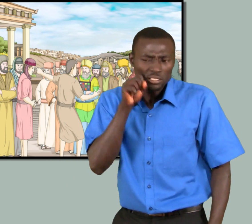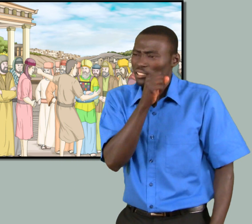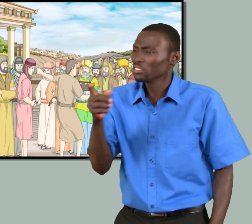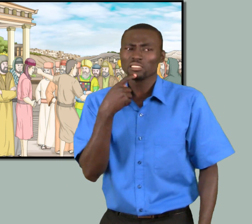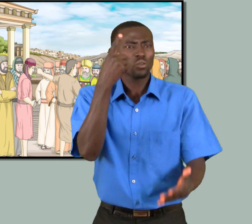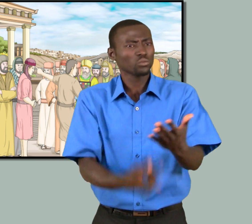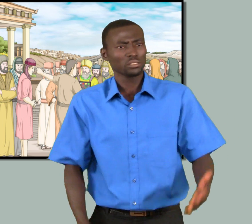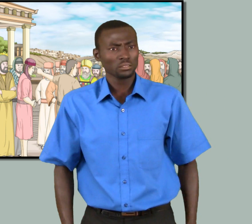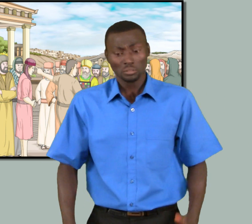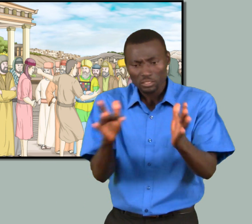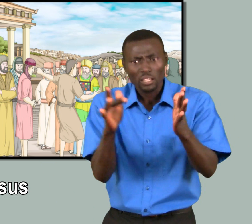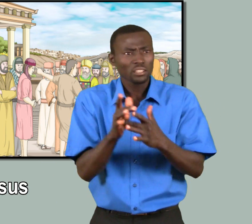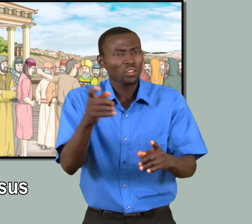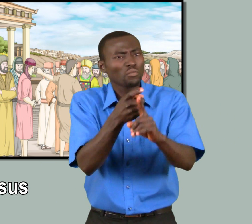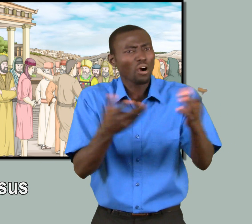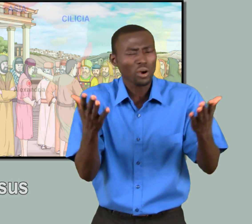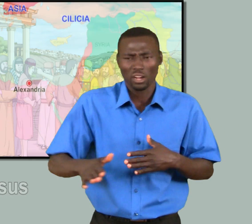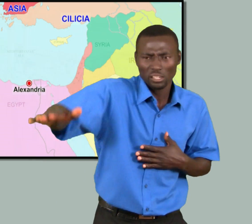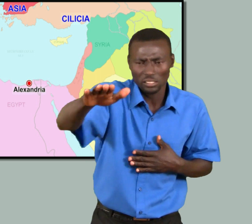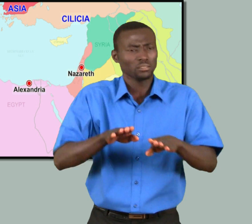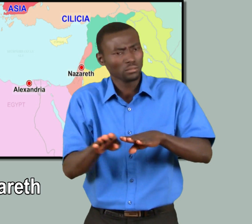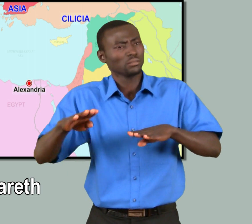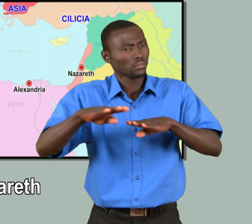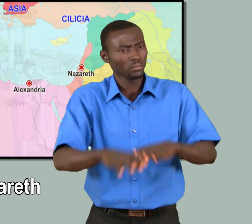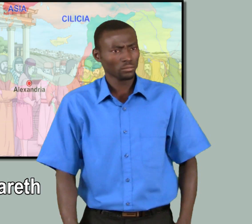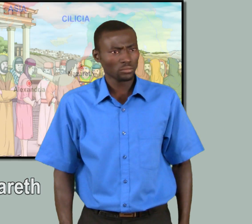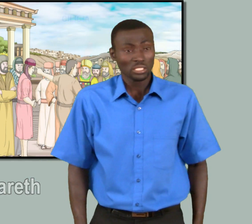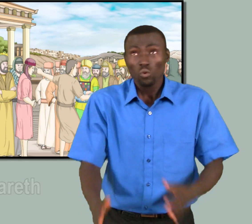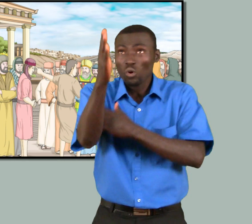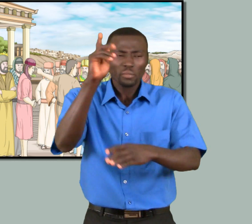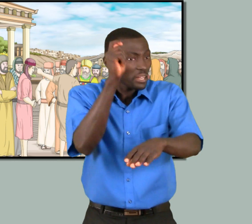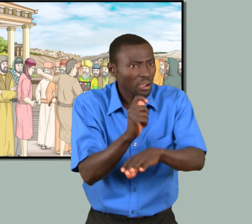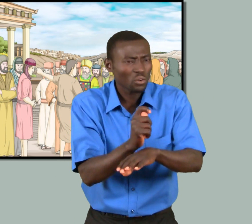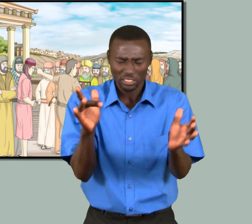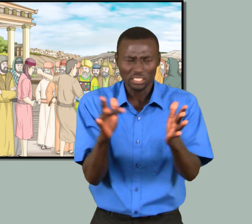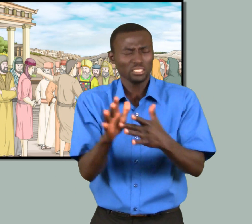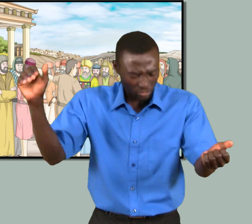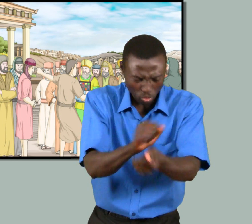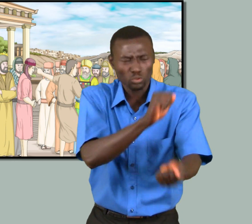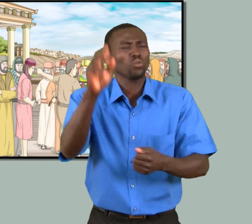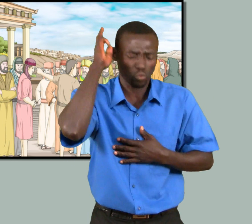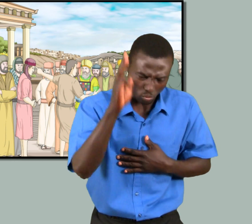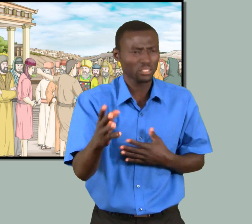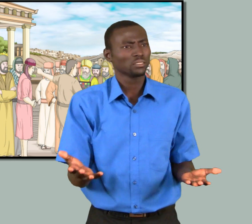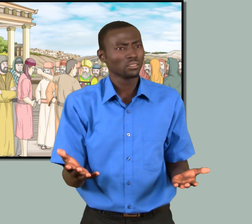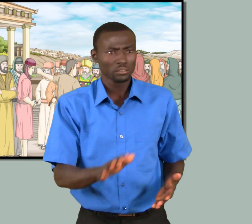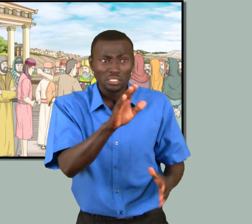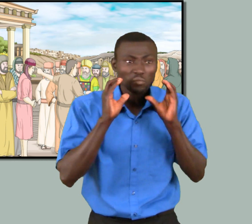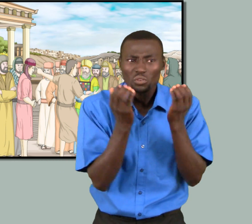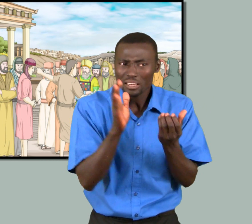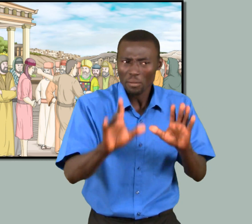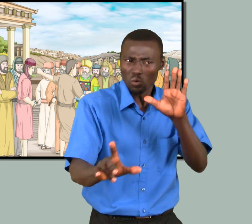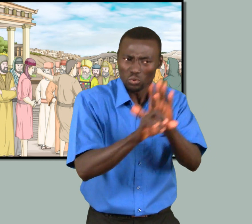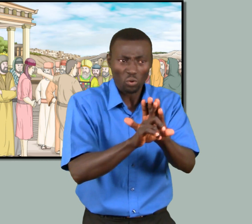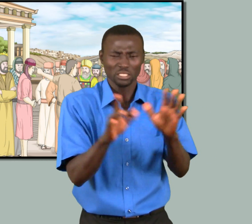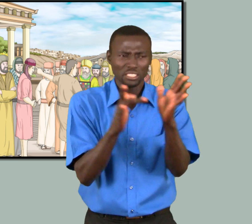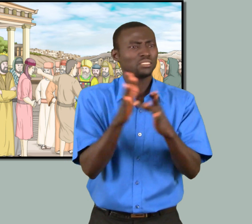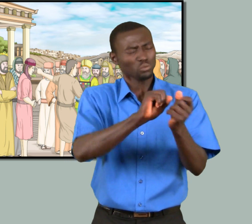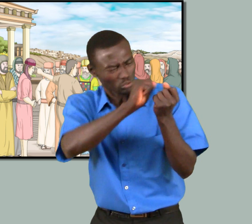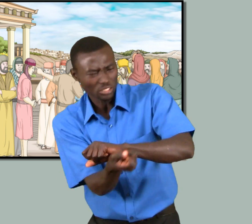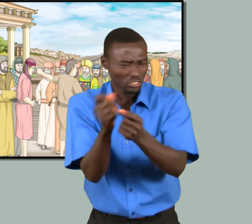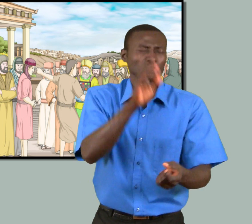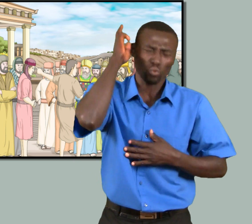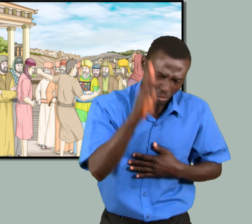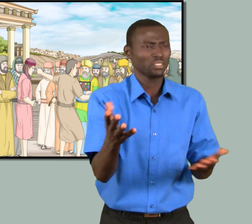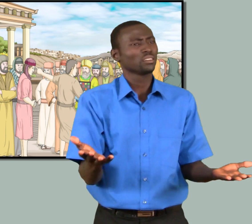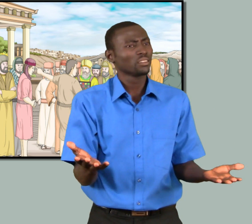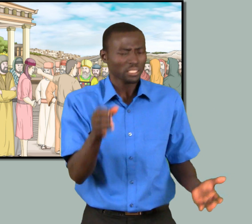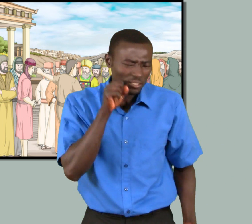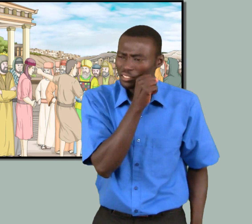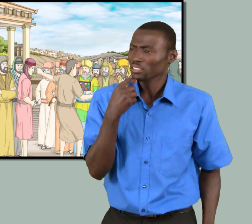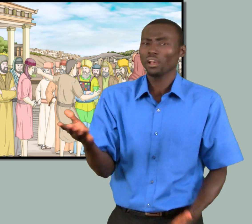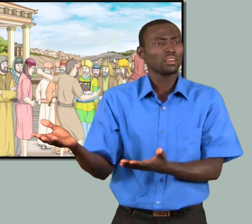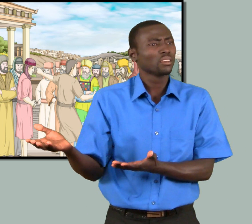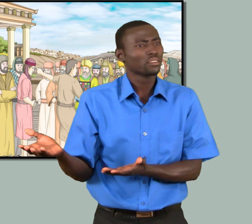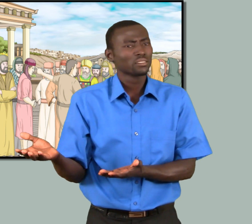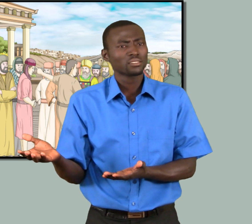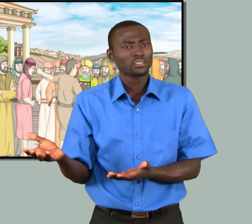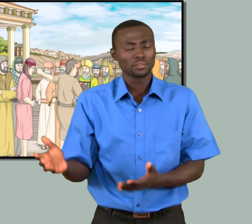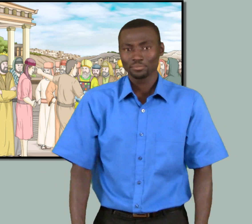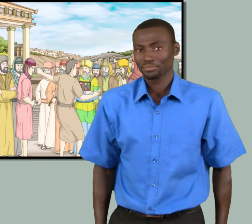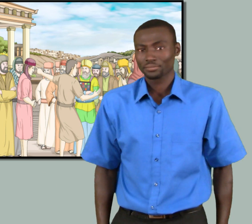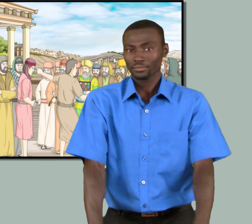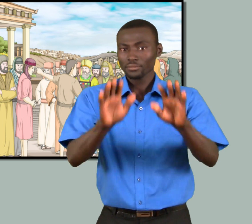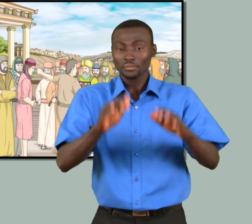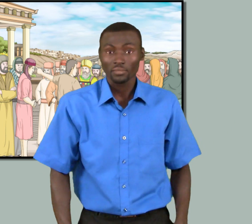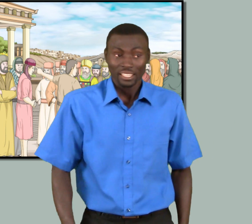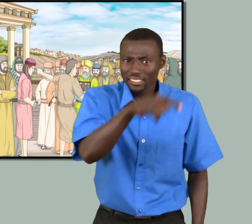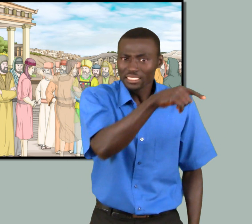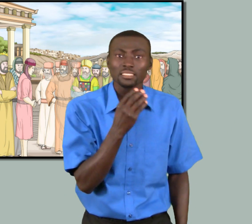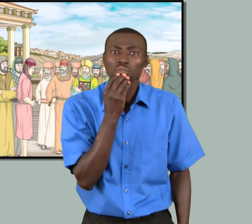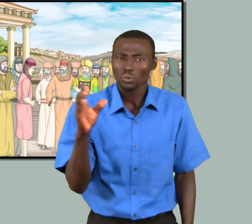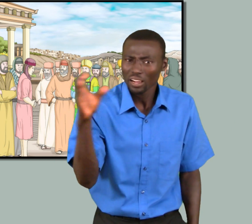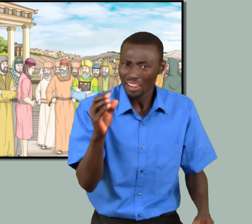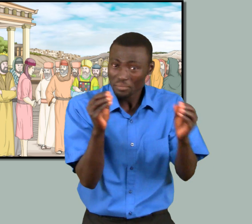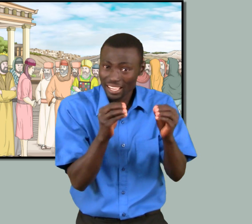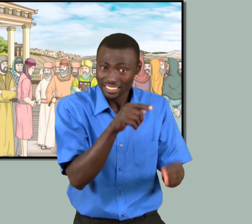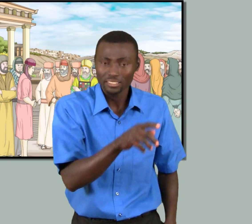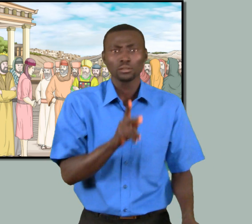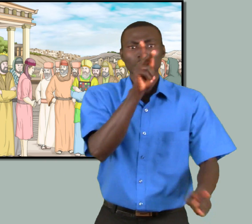For we have heard him say that Jesus of Nazareth will destroy this place and change the customs that Moses handed down to us.”